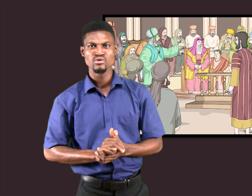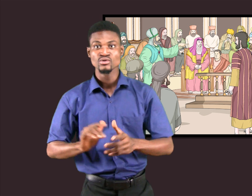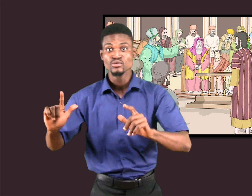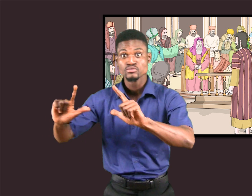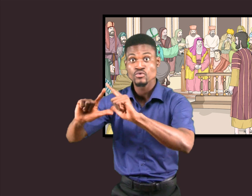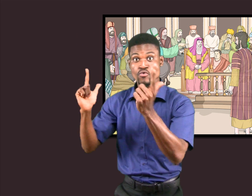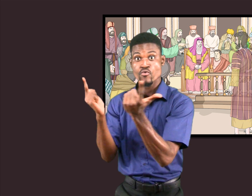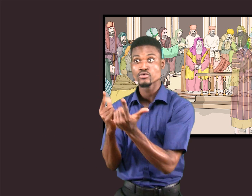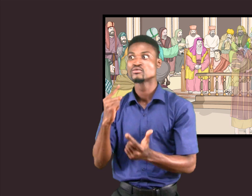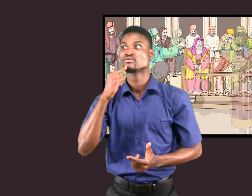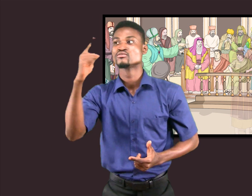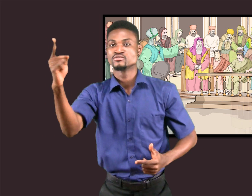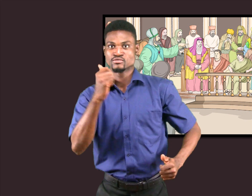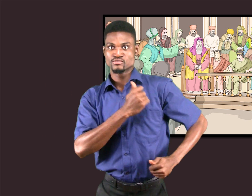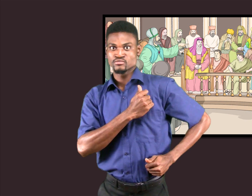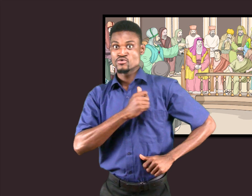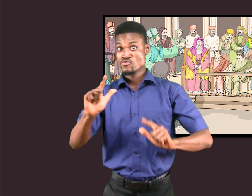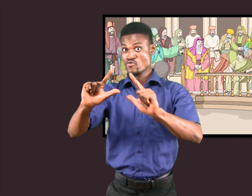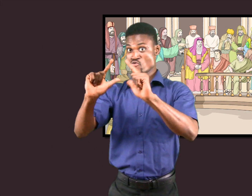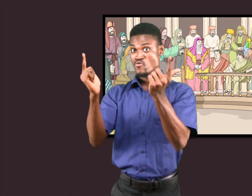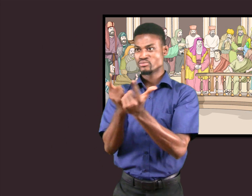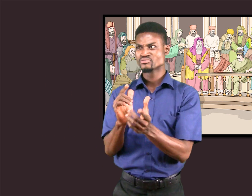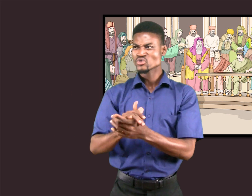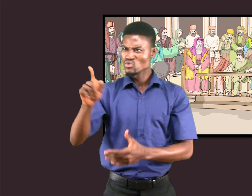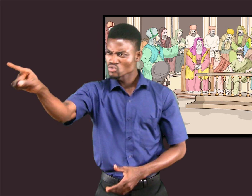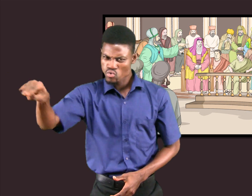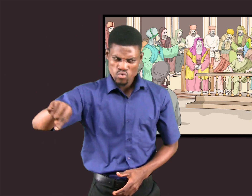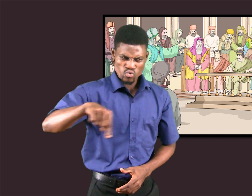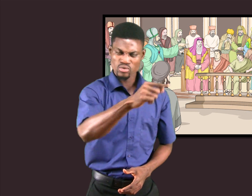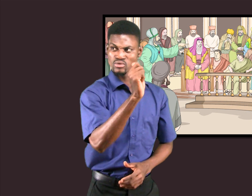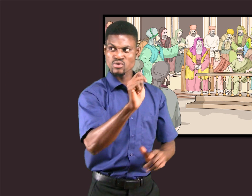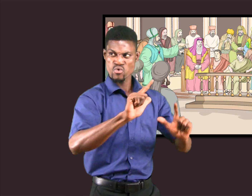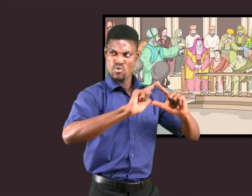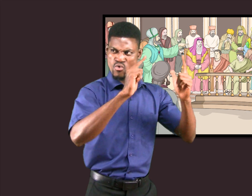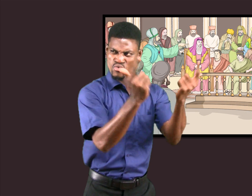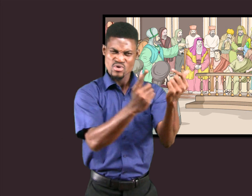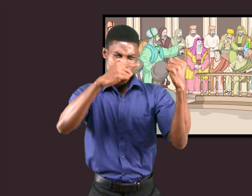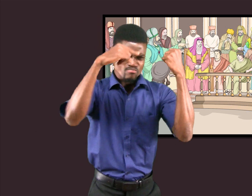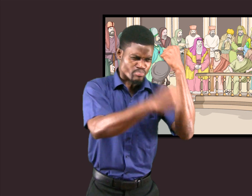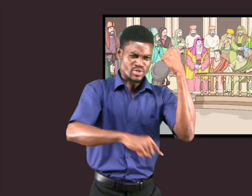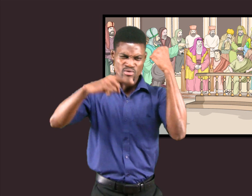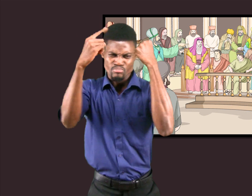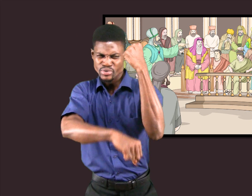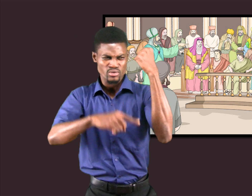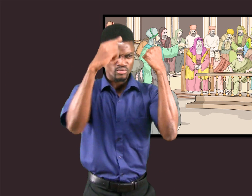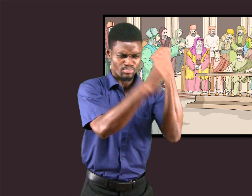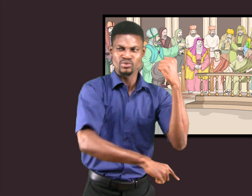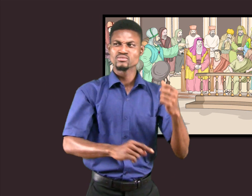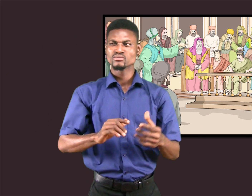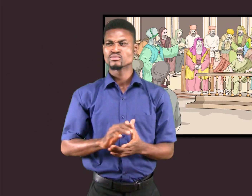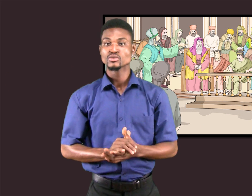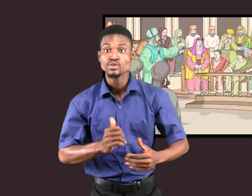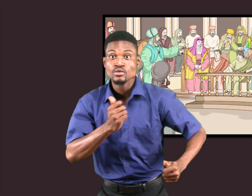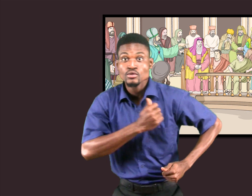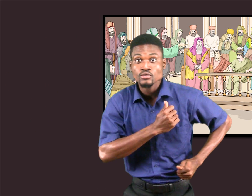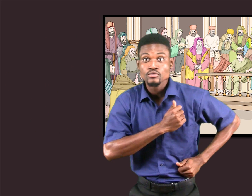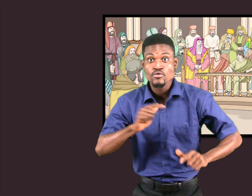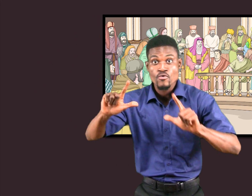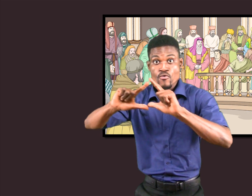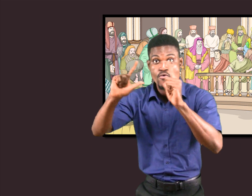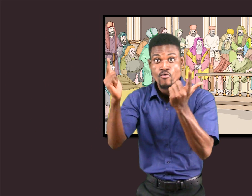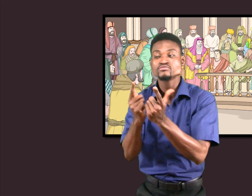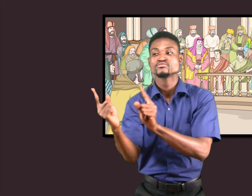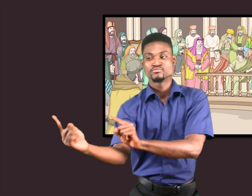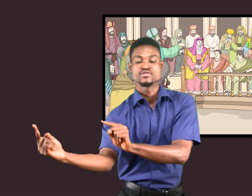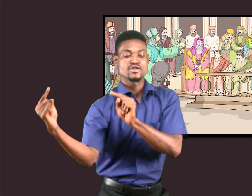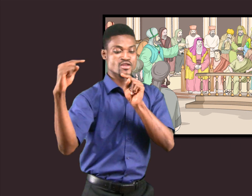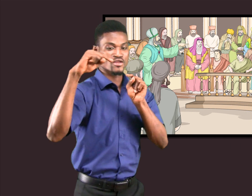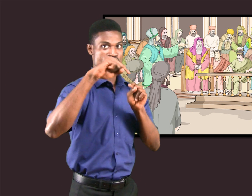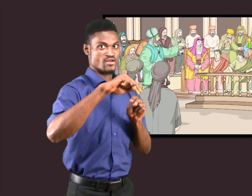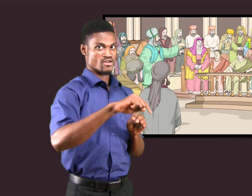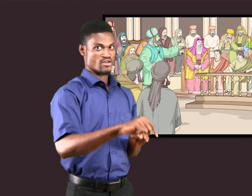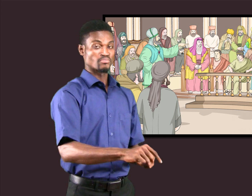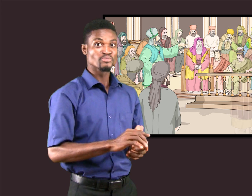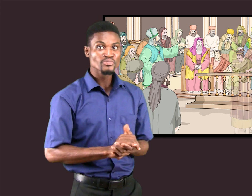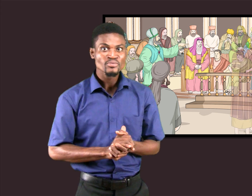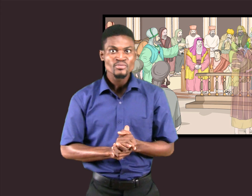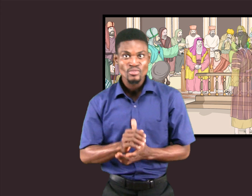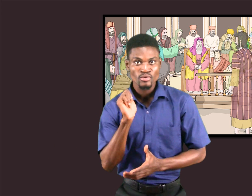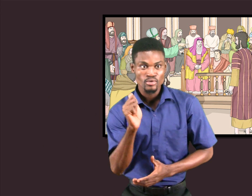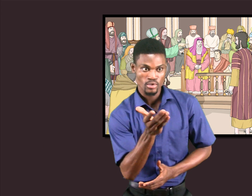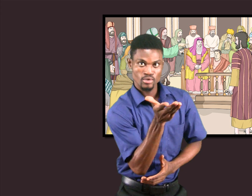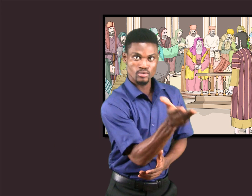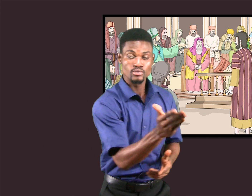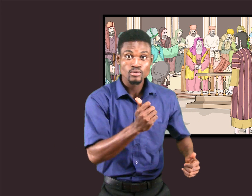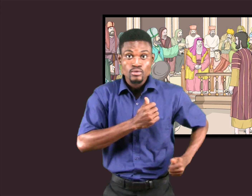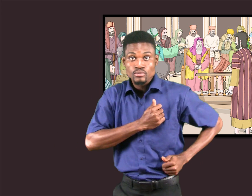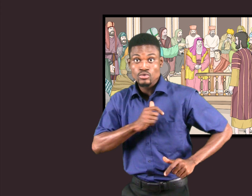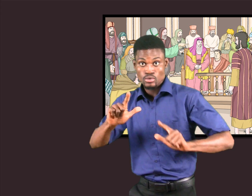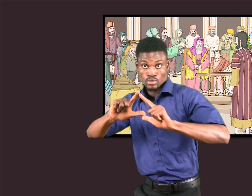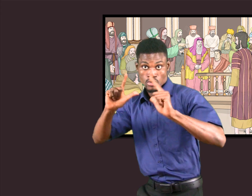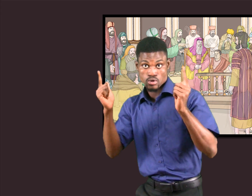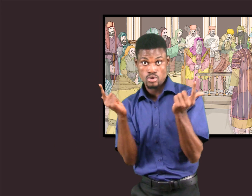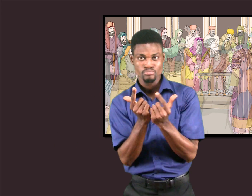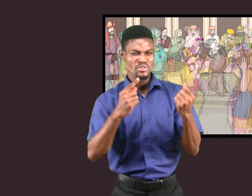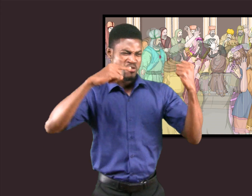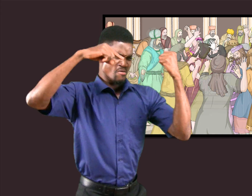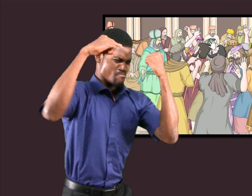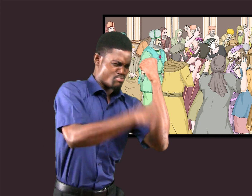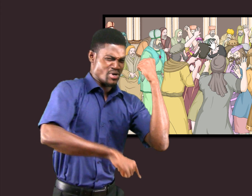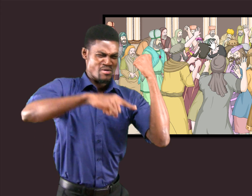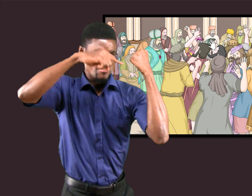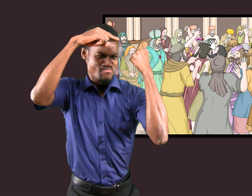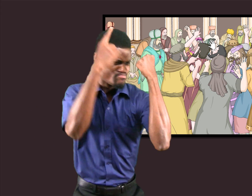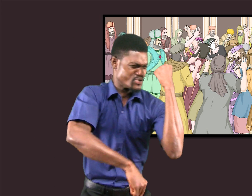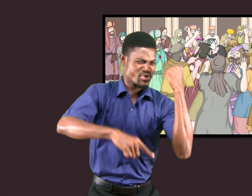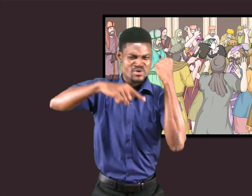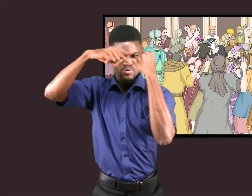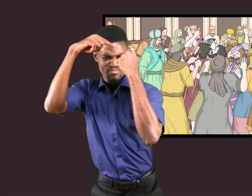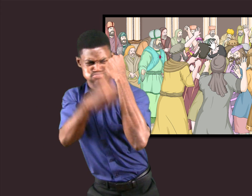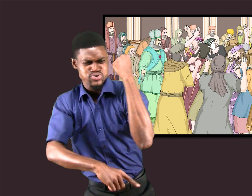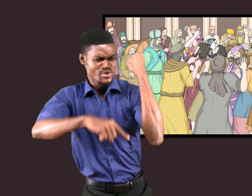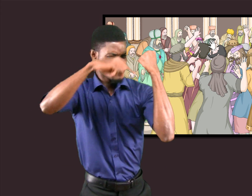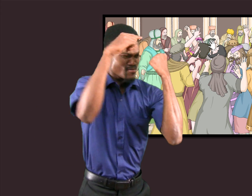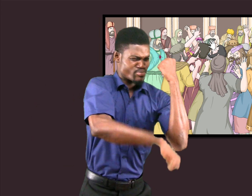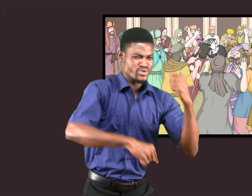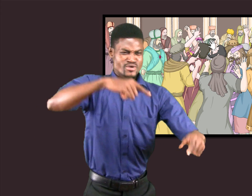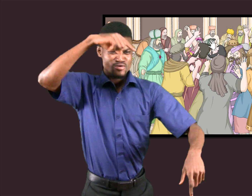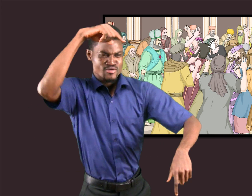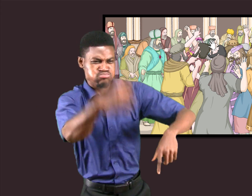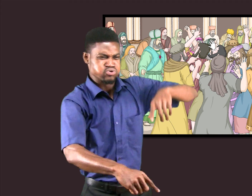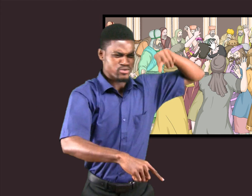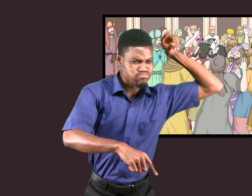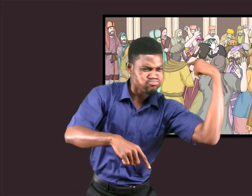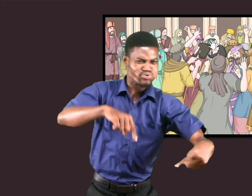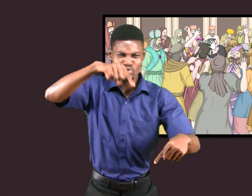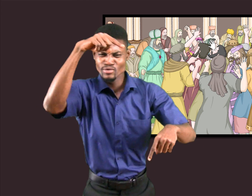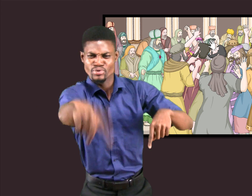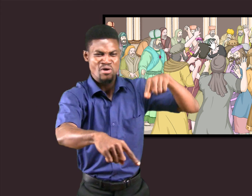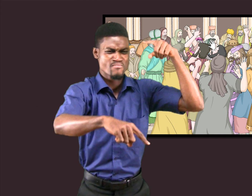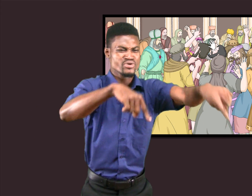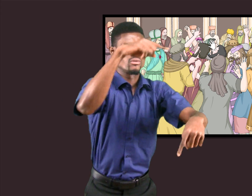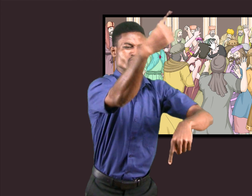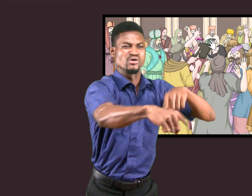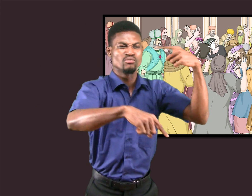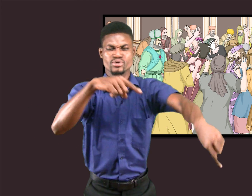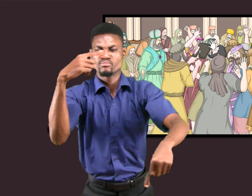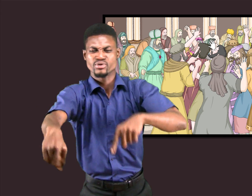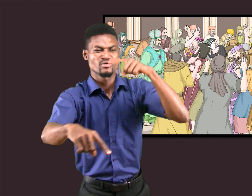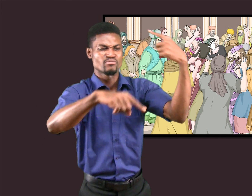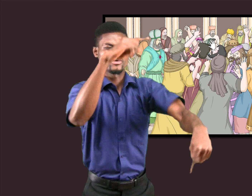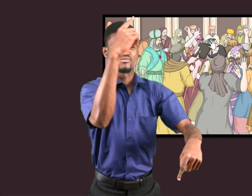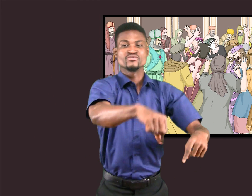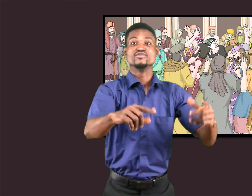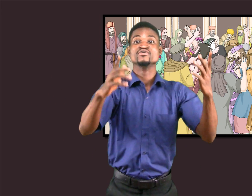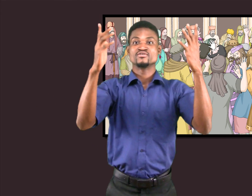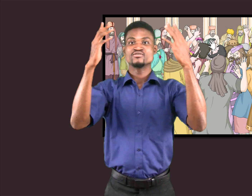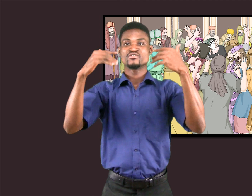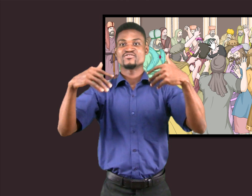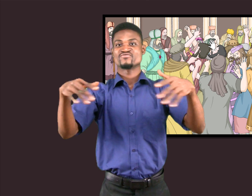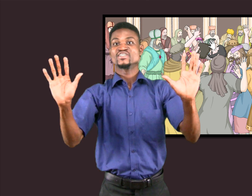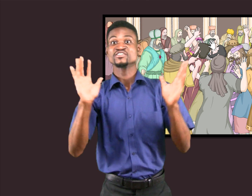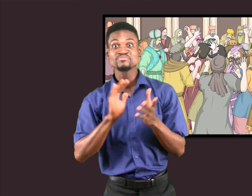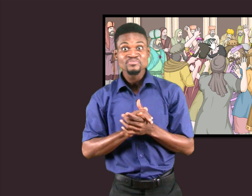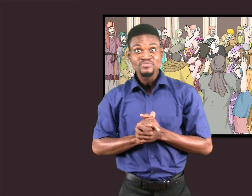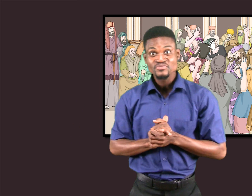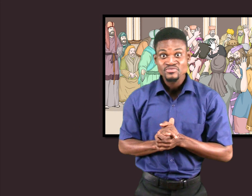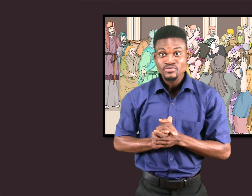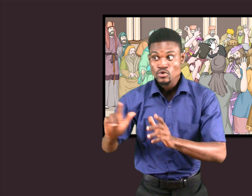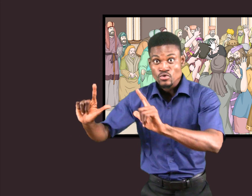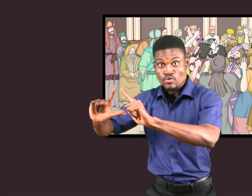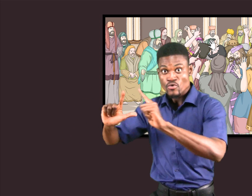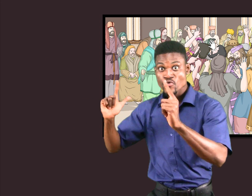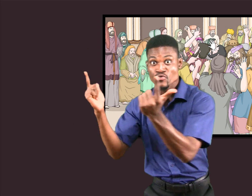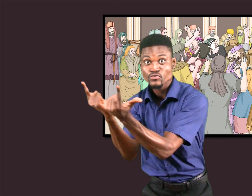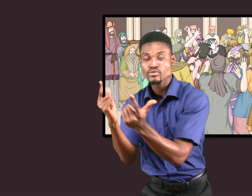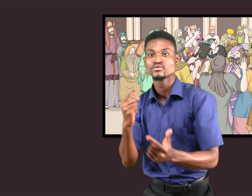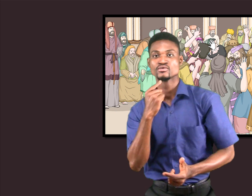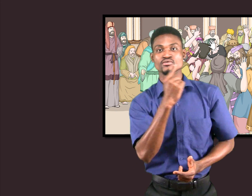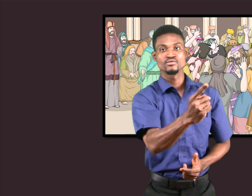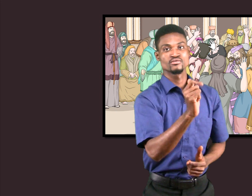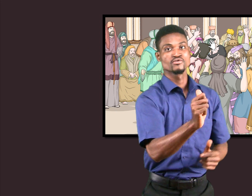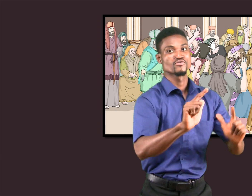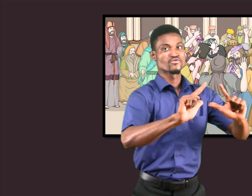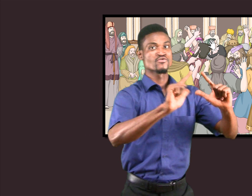At this, they yielded to Gamaliel. They called the apostles in and had them flogged.